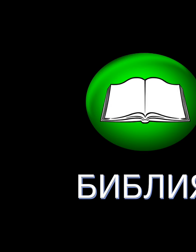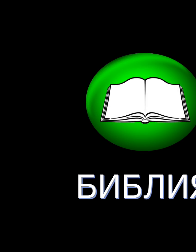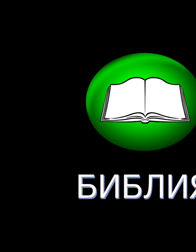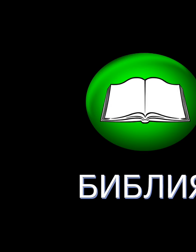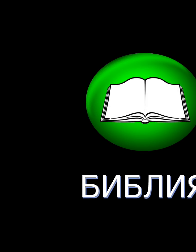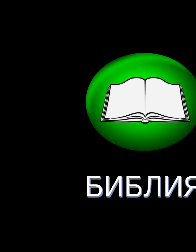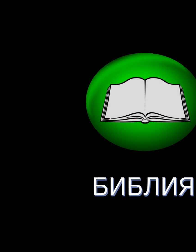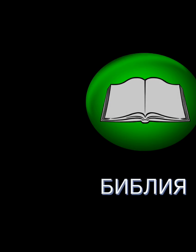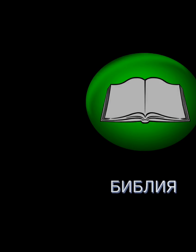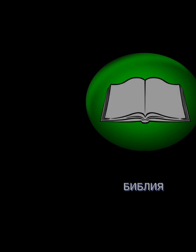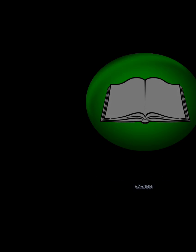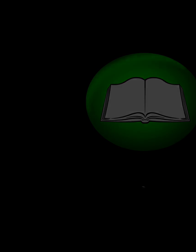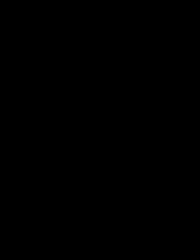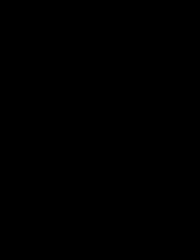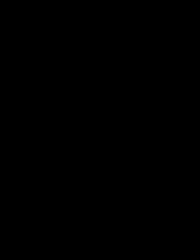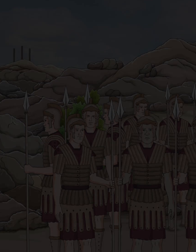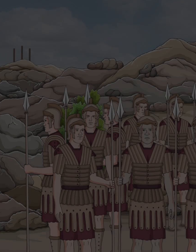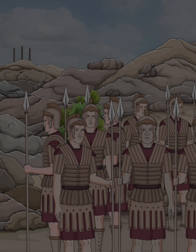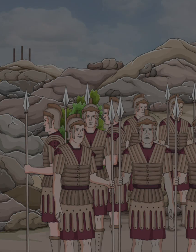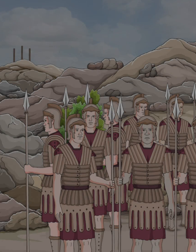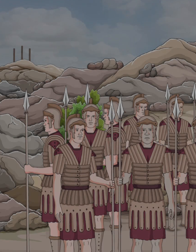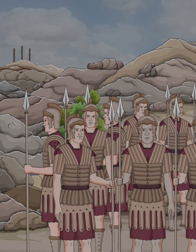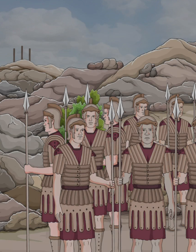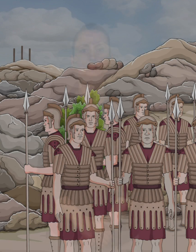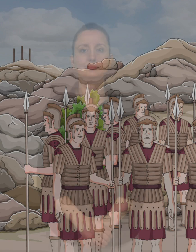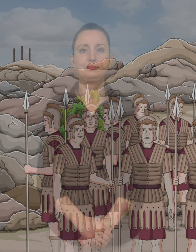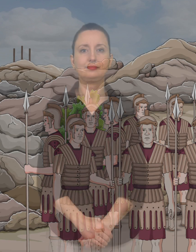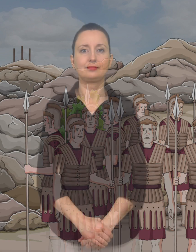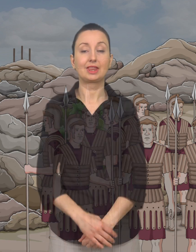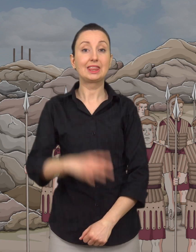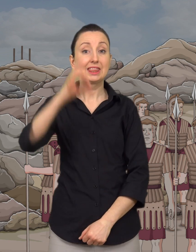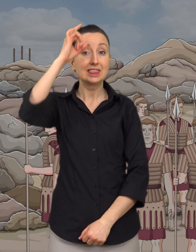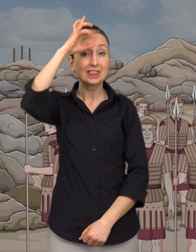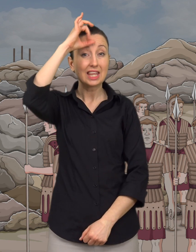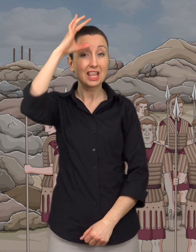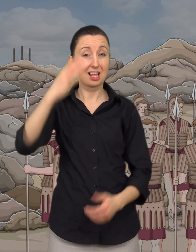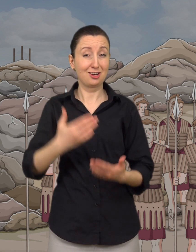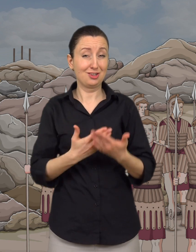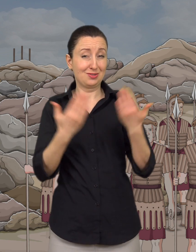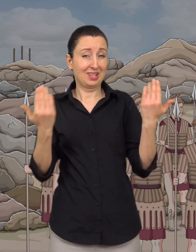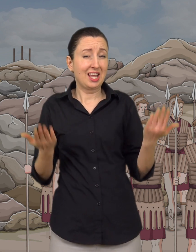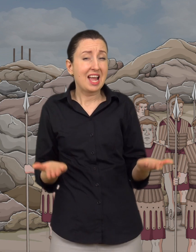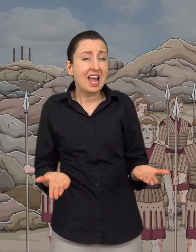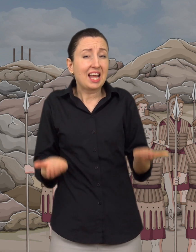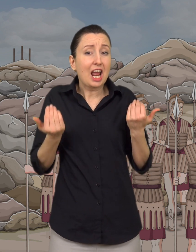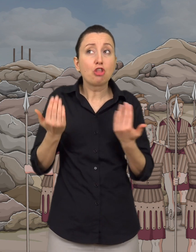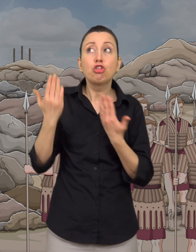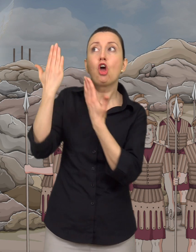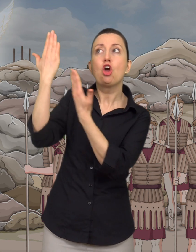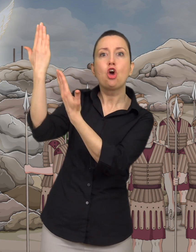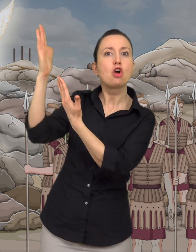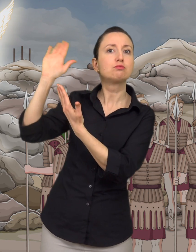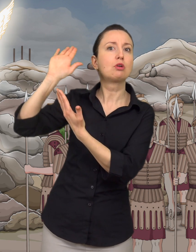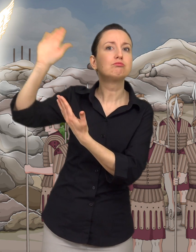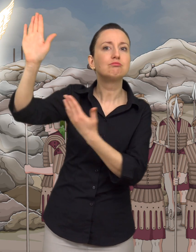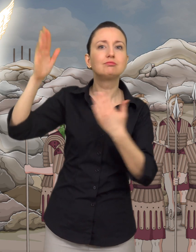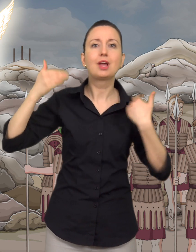After the Sabbath, at dawn on the first day of the week, Mary Magdalene and the other Mary went to see the tomb.